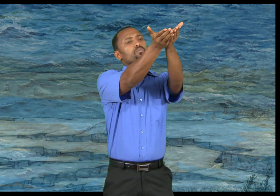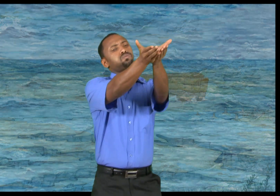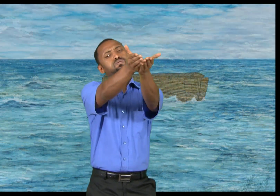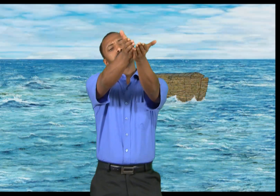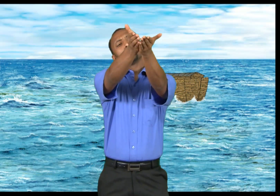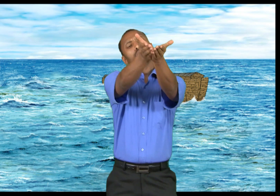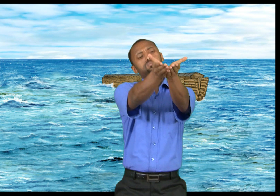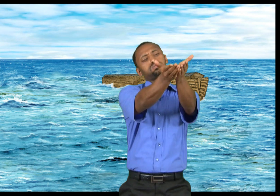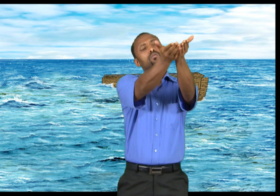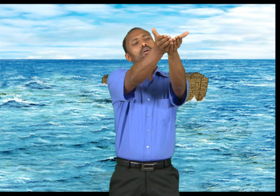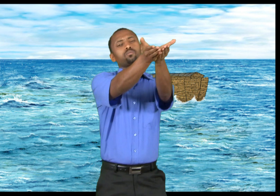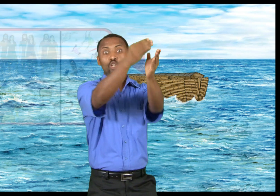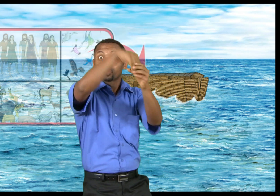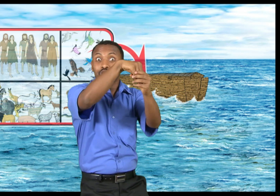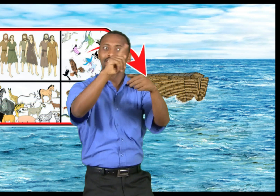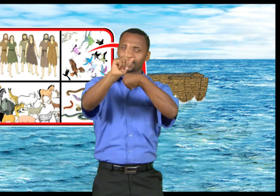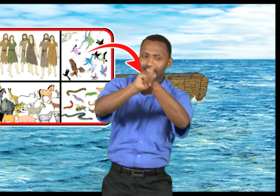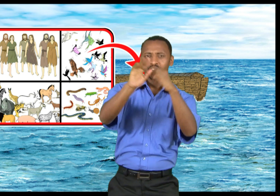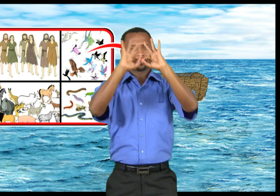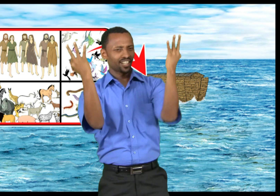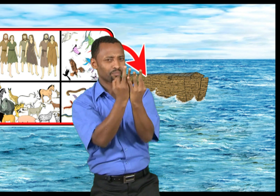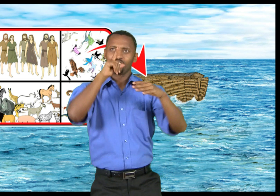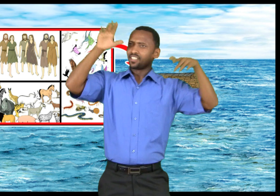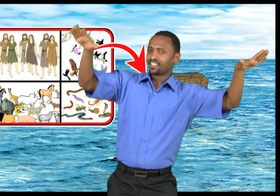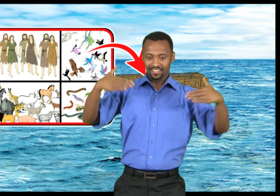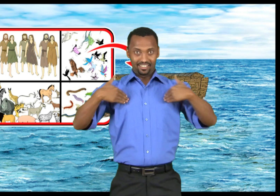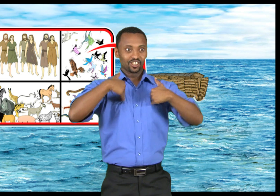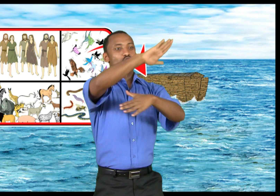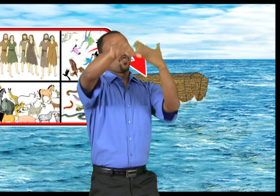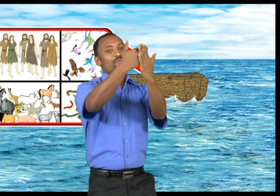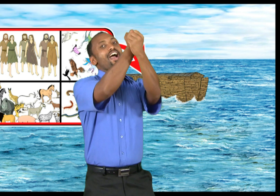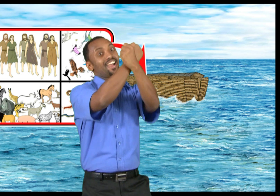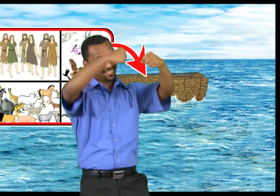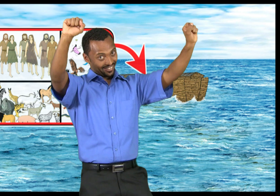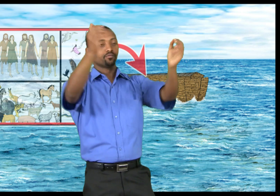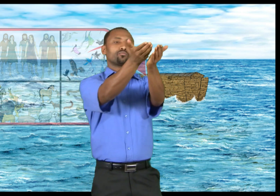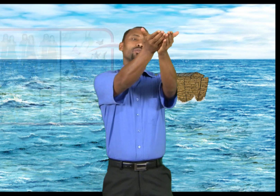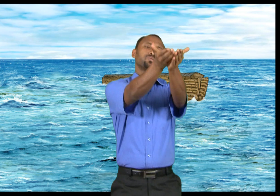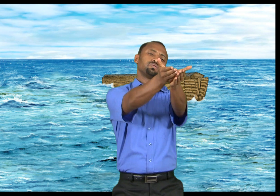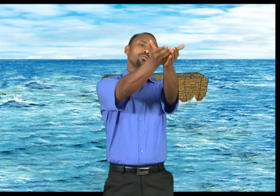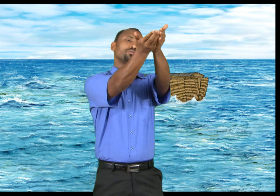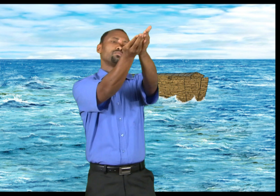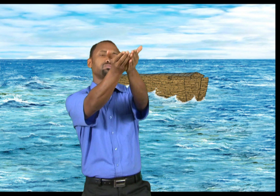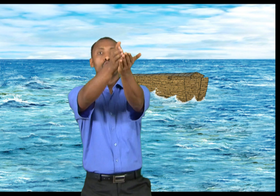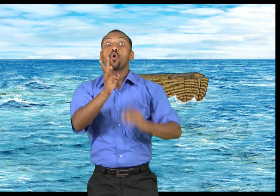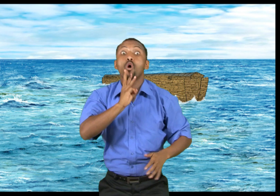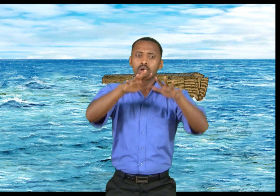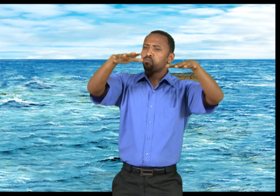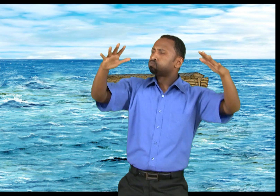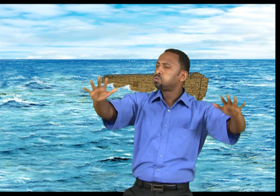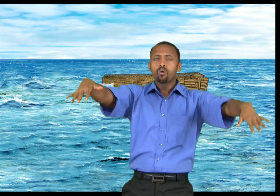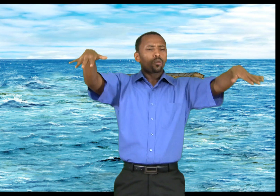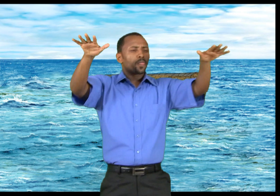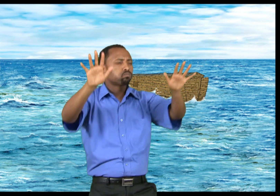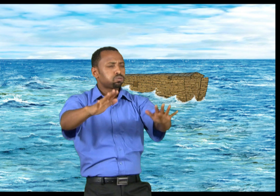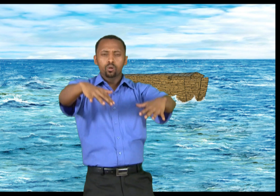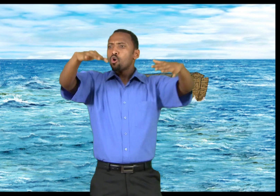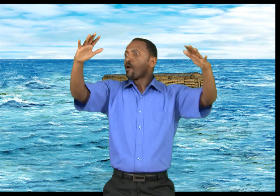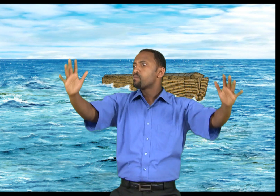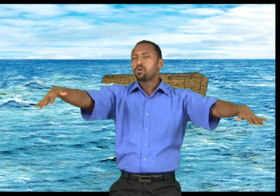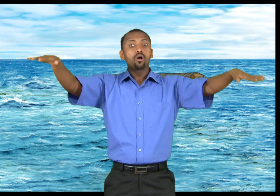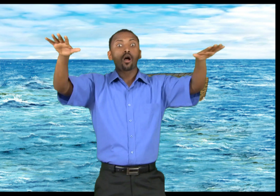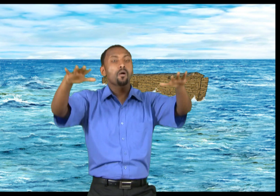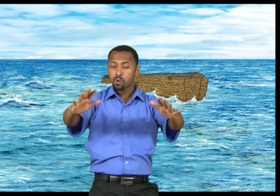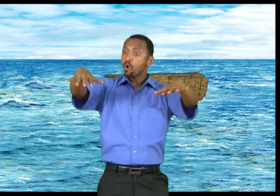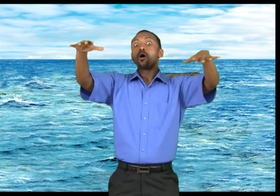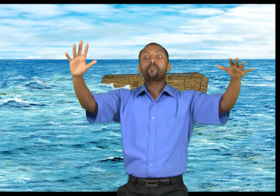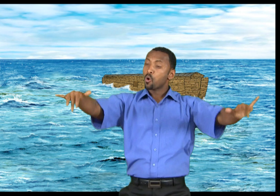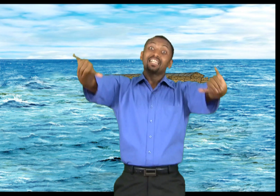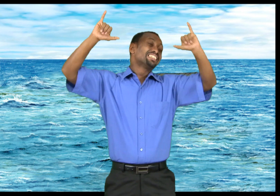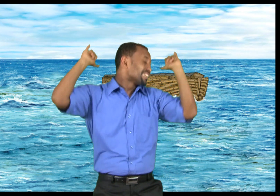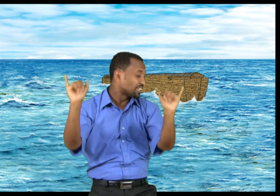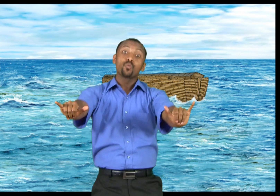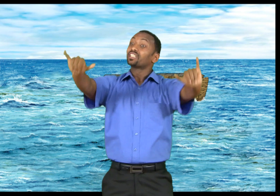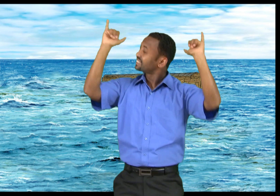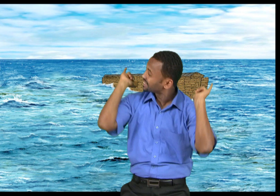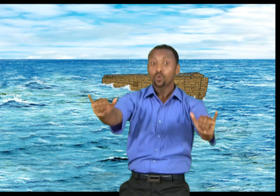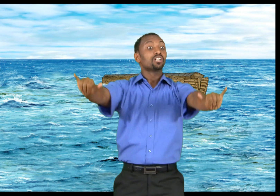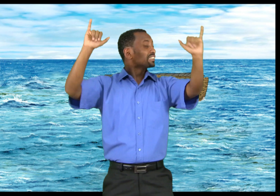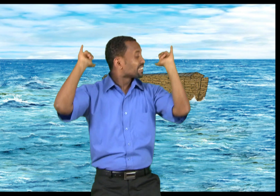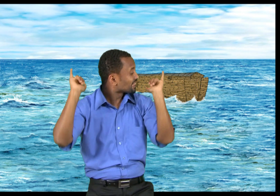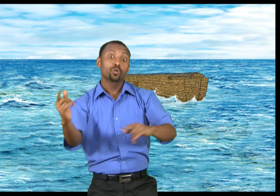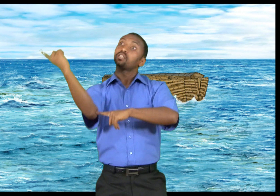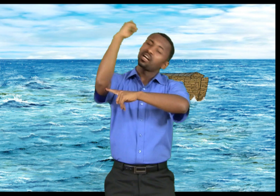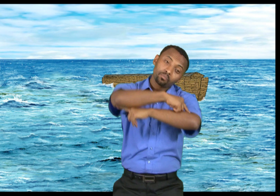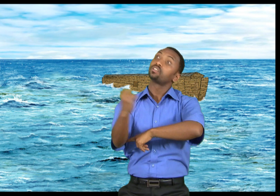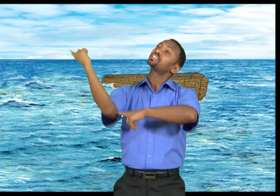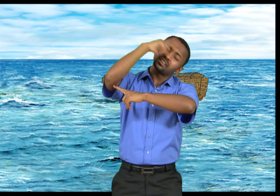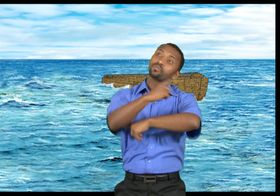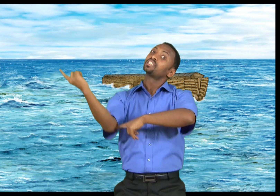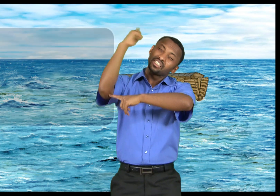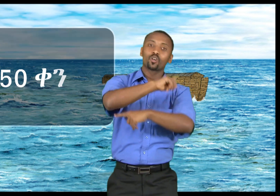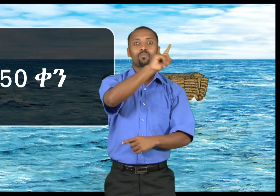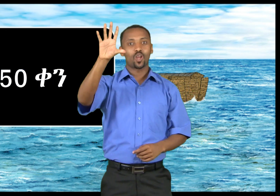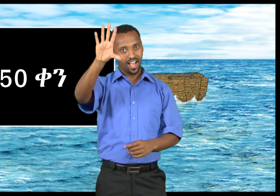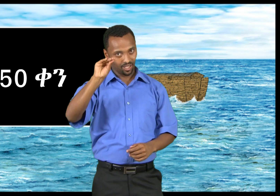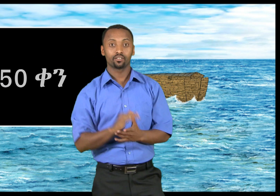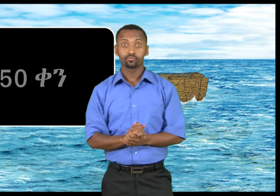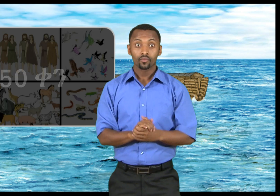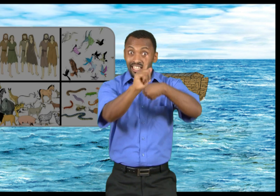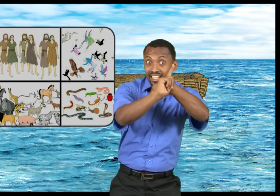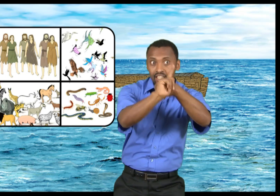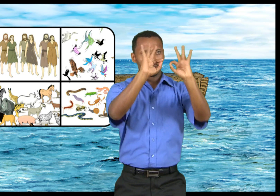And every living thing on the face of the earth was destroyed—man and livestock, crawling creatures and birds of the air; they were blotted out from the earth, and only Noah and those with him in the ark remained.